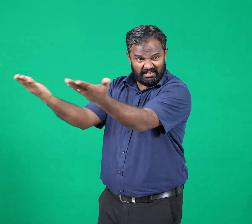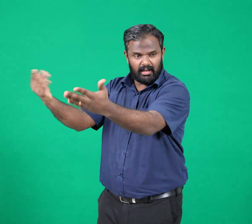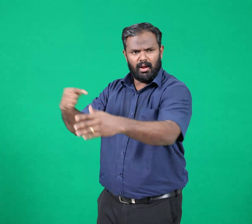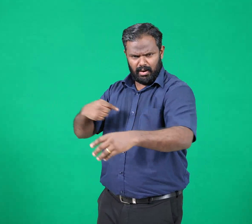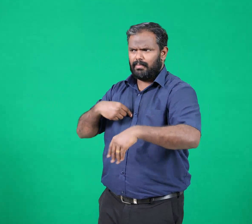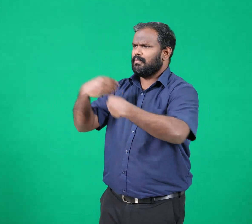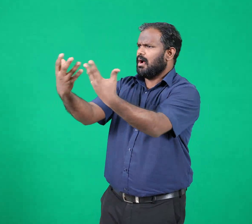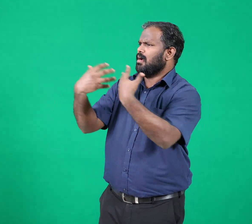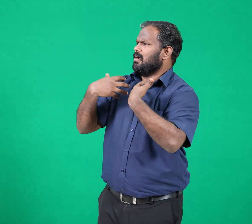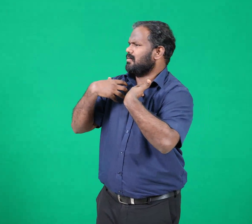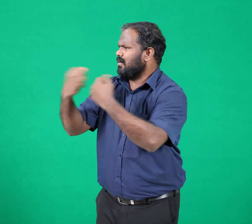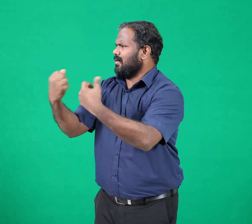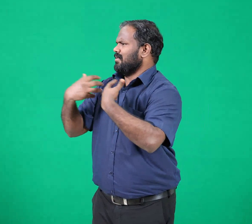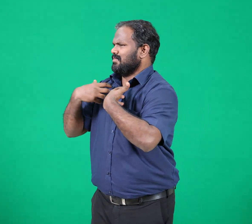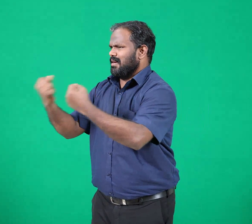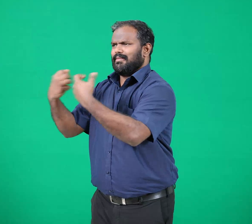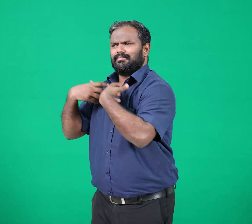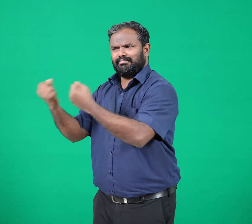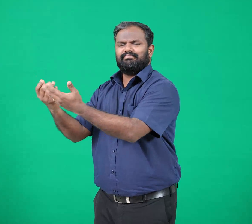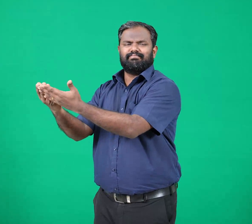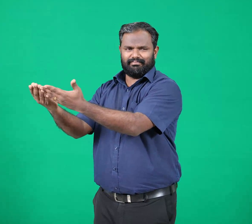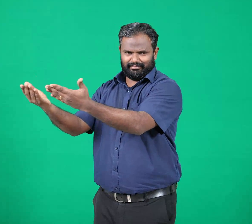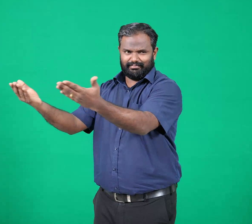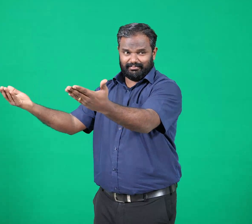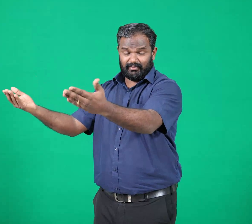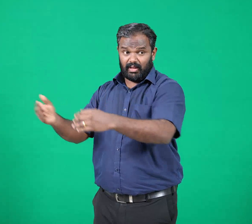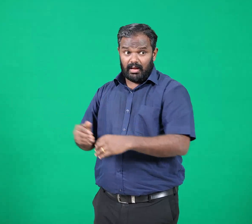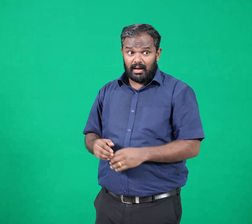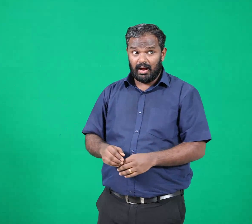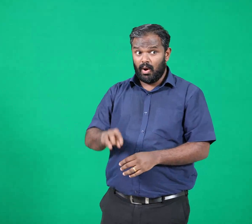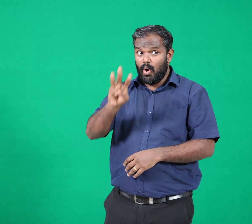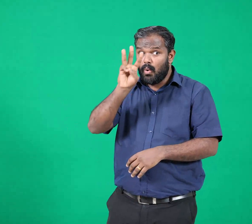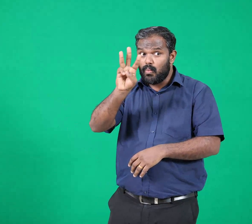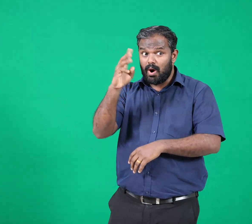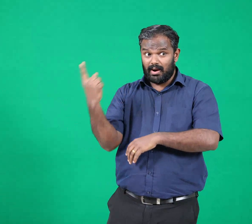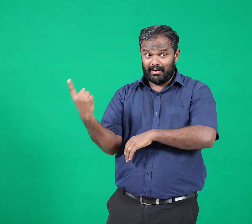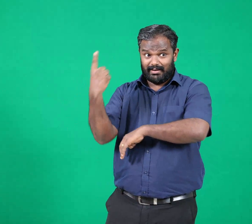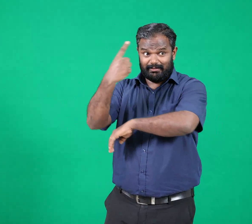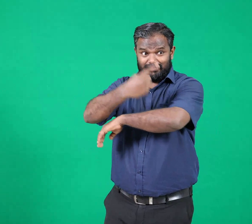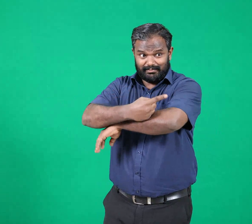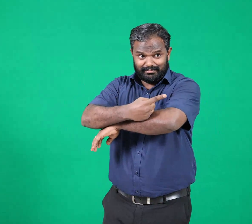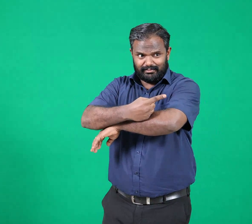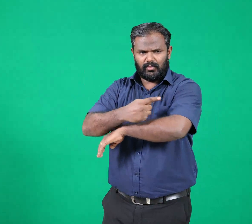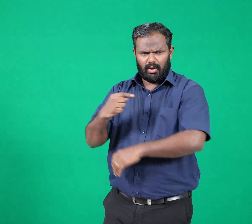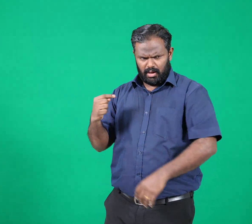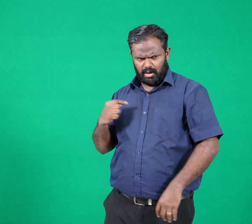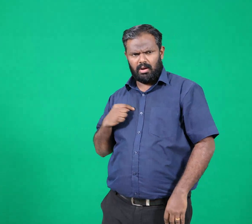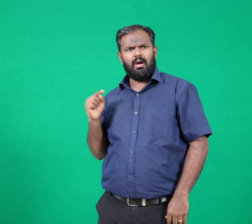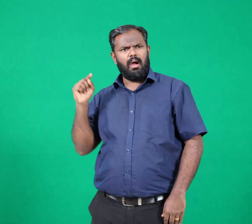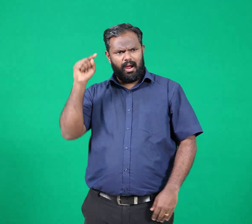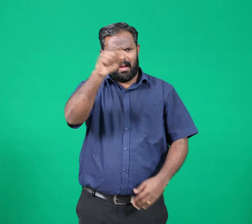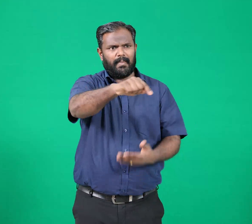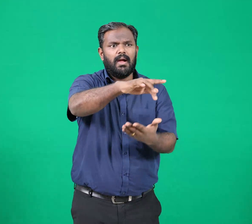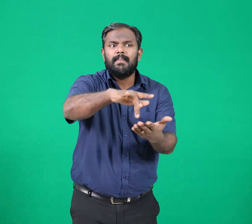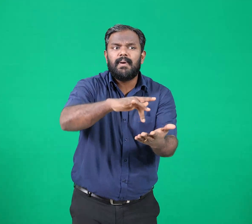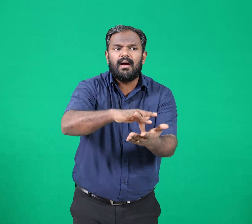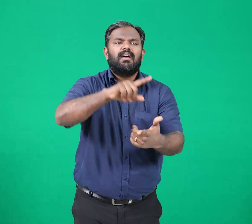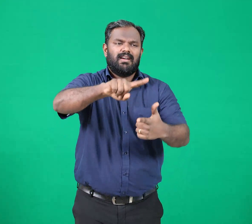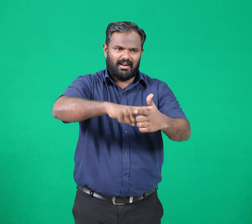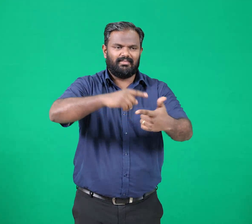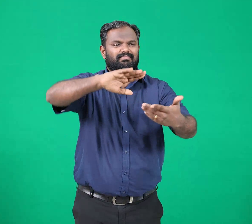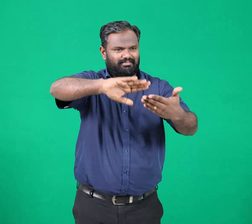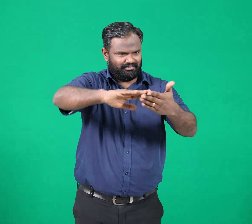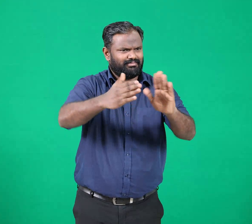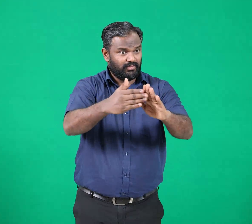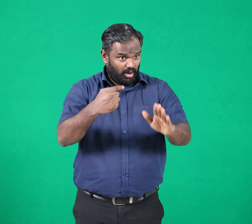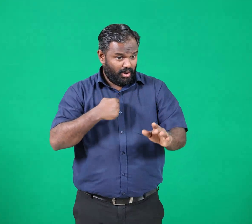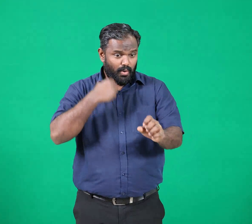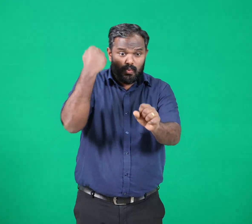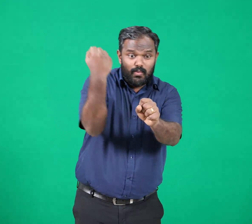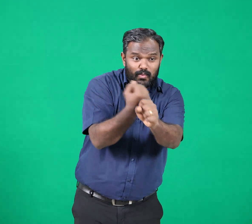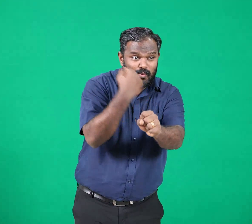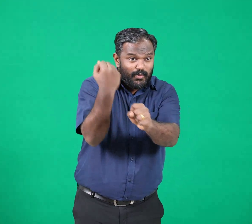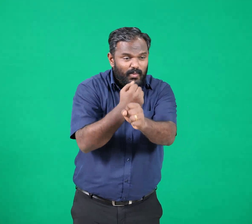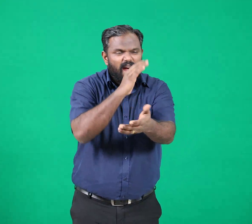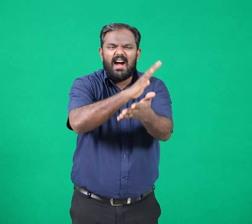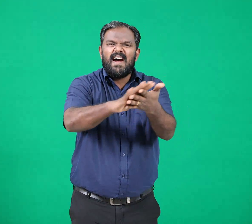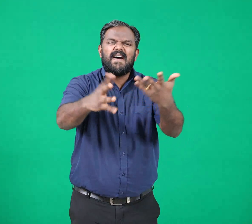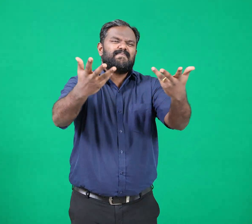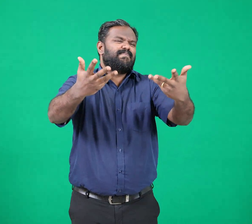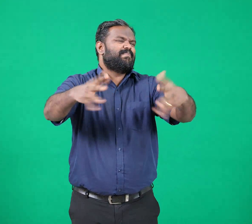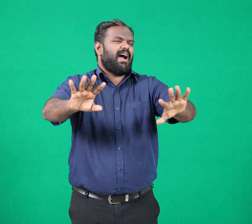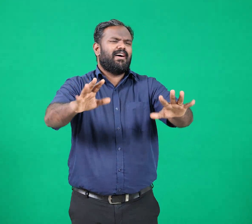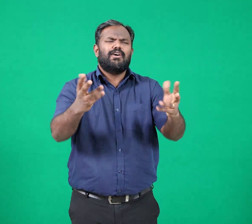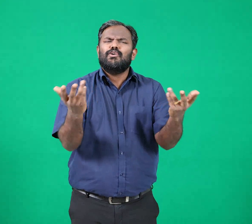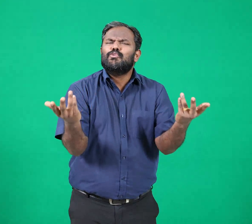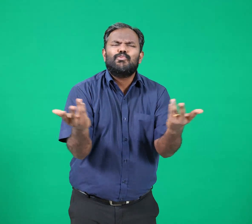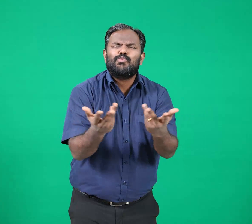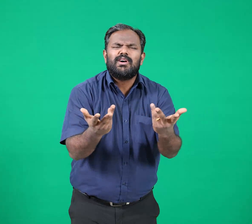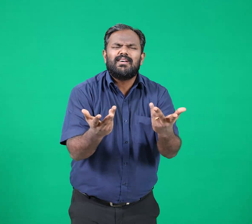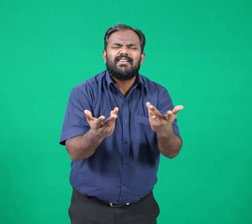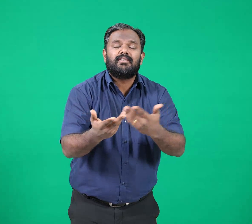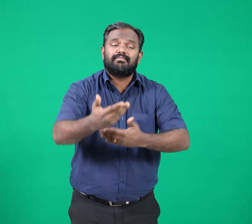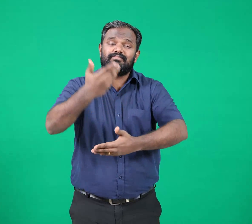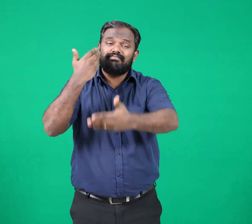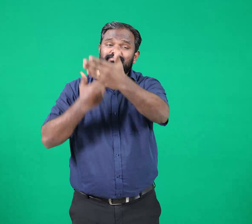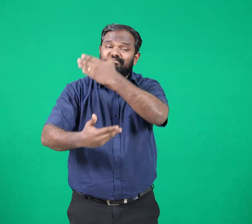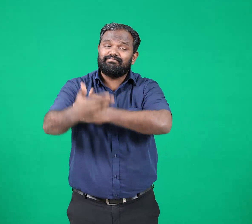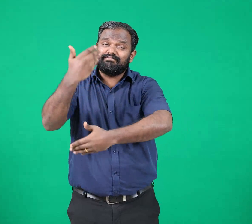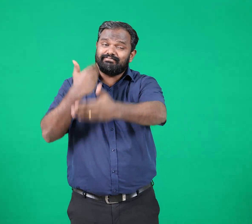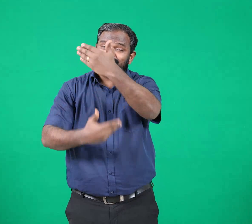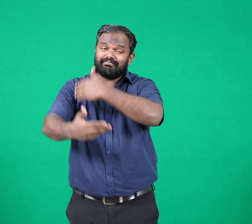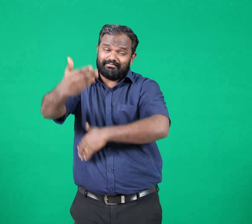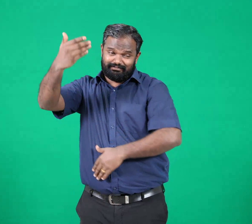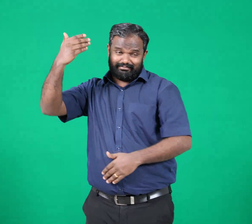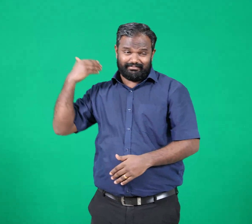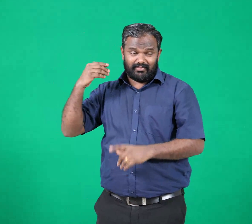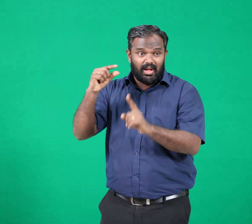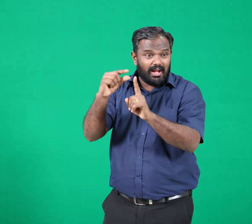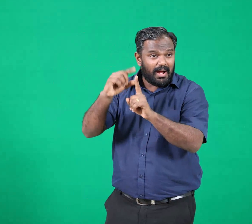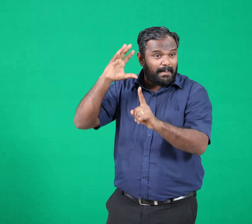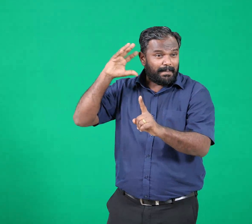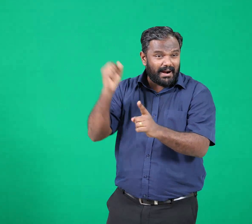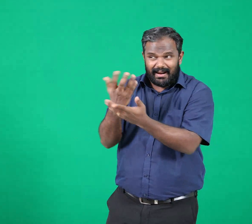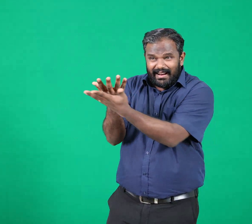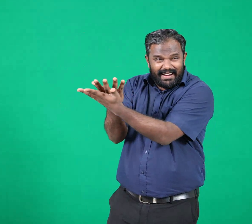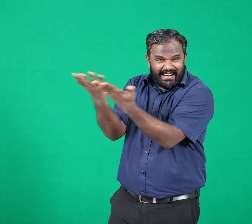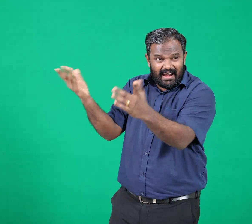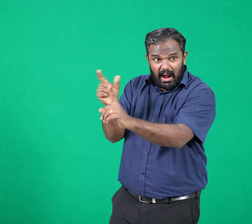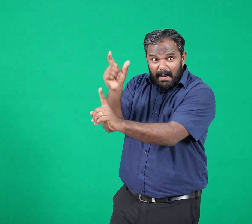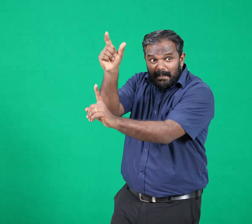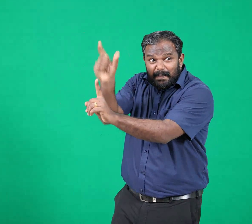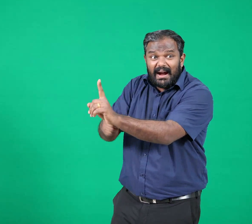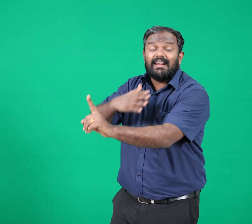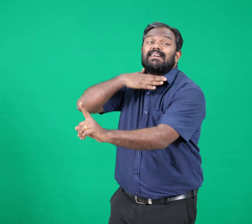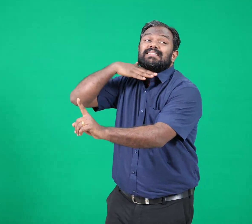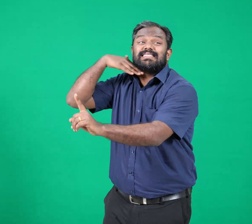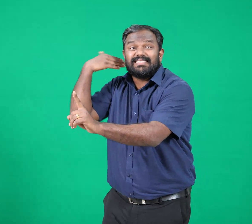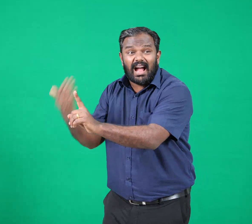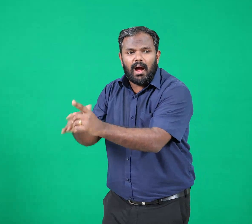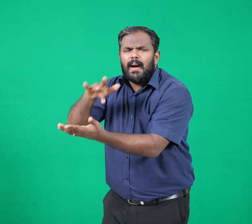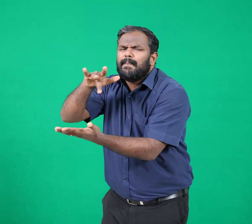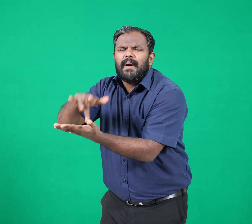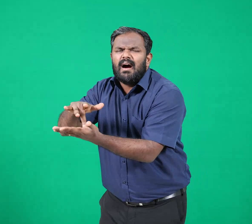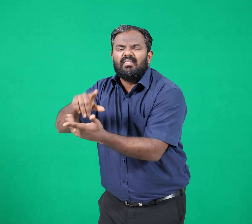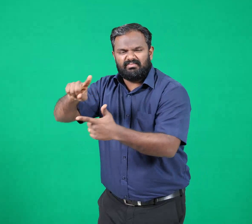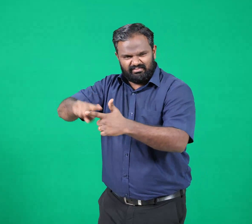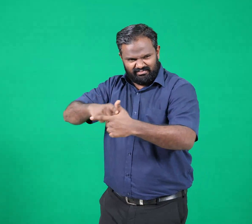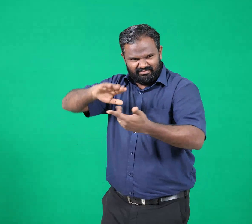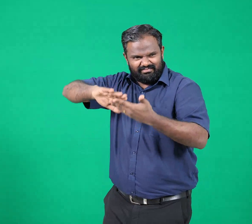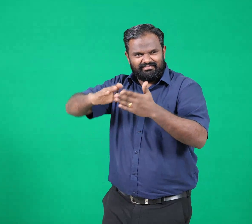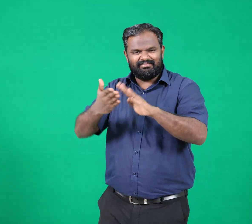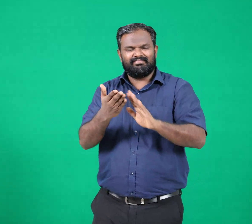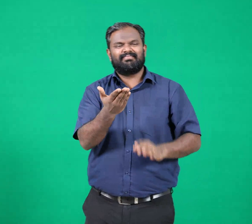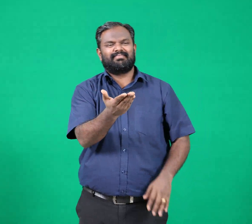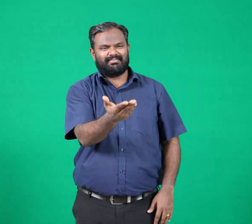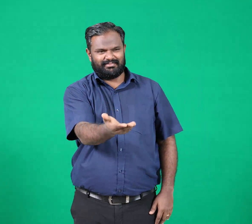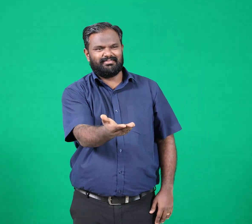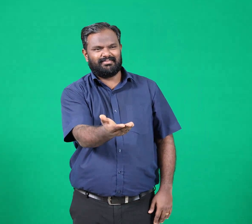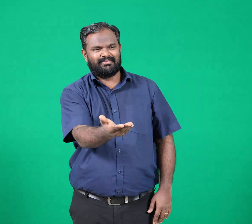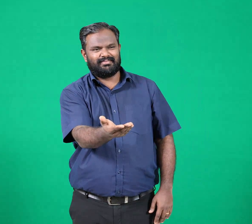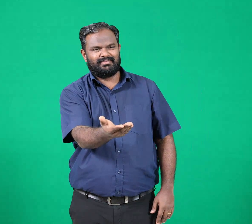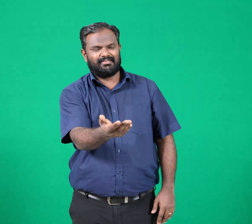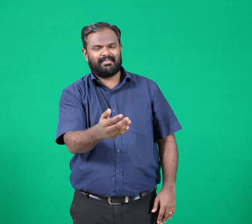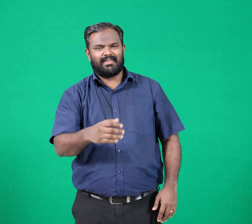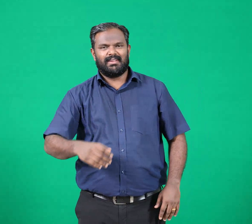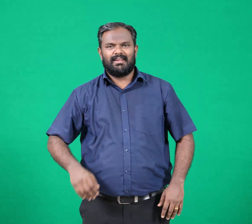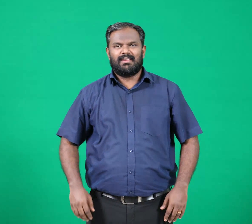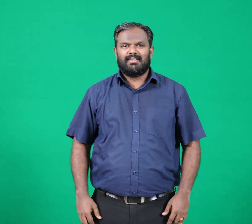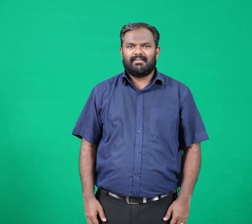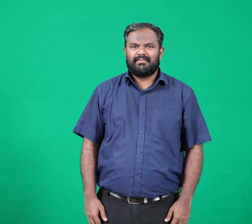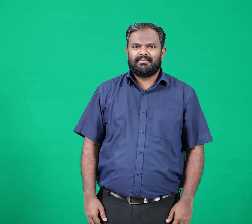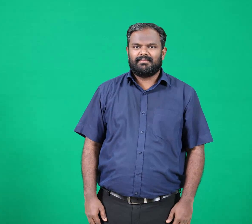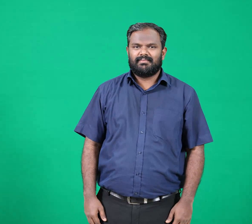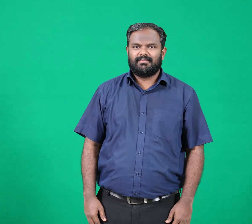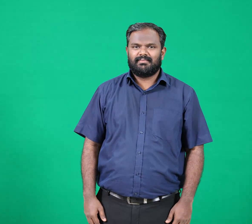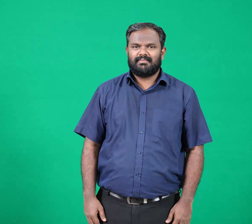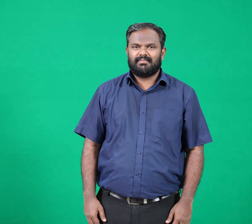Nevertheless, I must keep going today and tomorrow and the next day, for it is not admissible for a prophet to perish outside of Jerusalem.